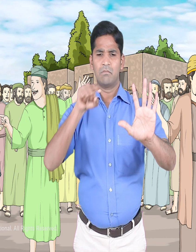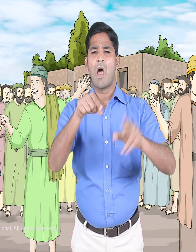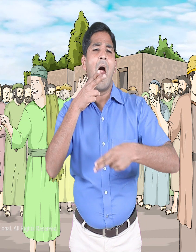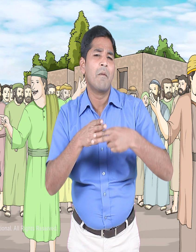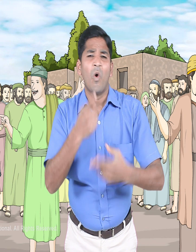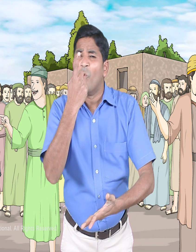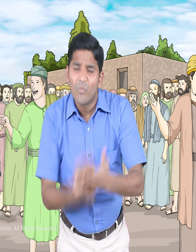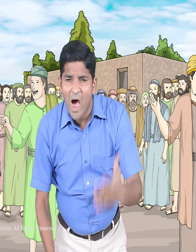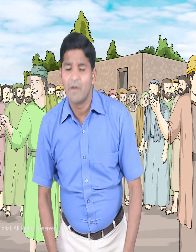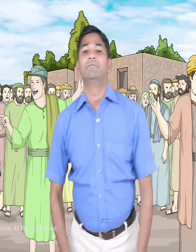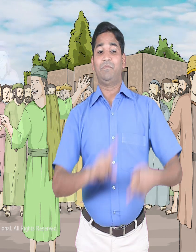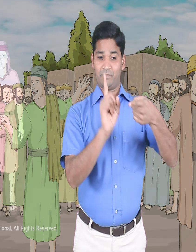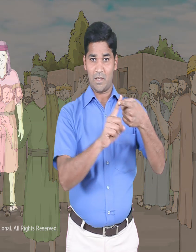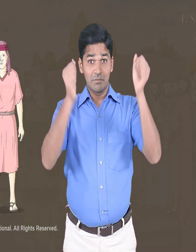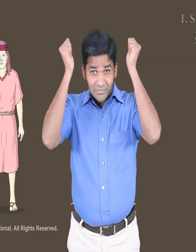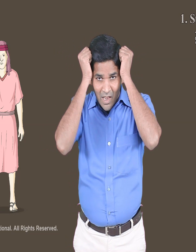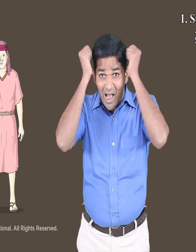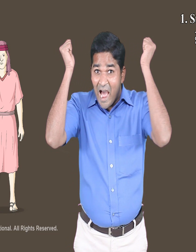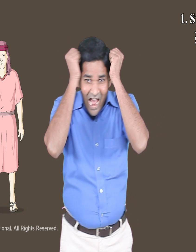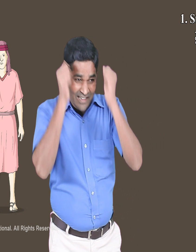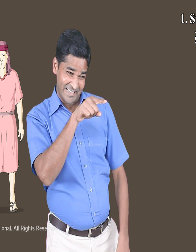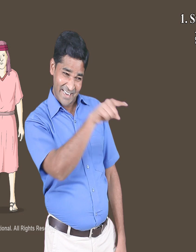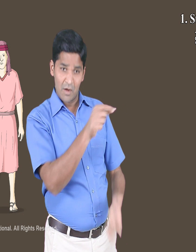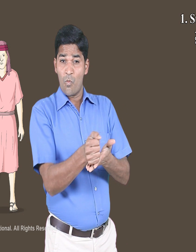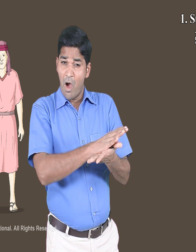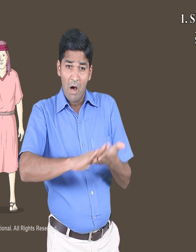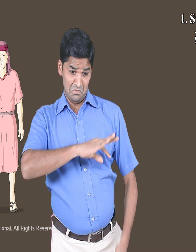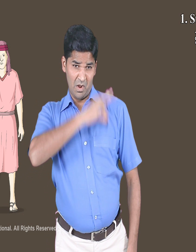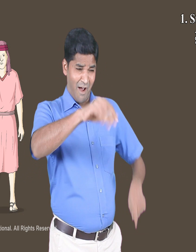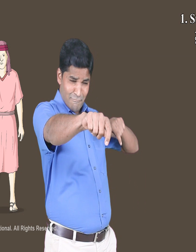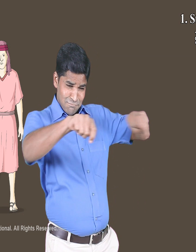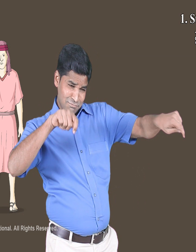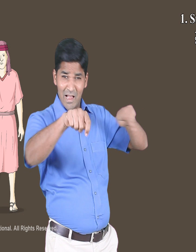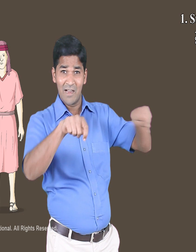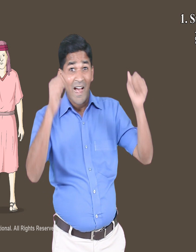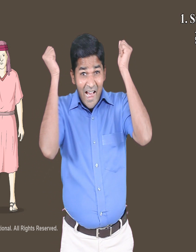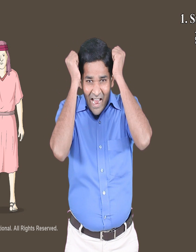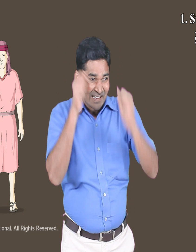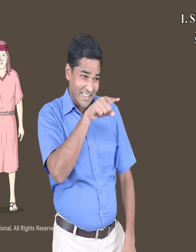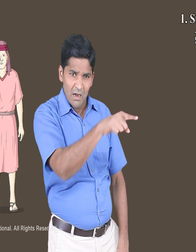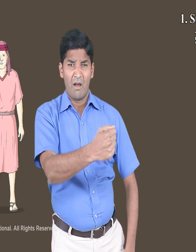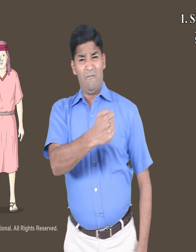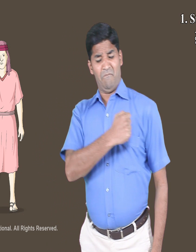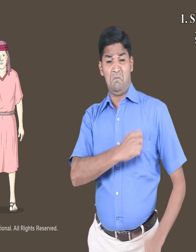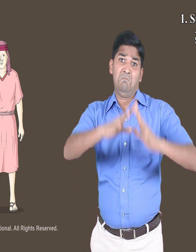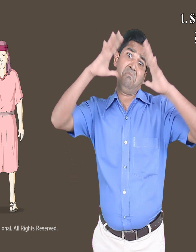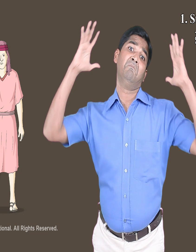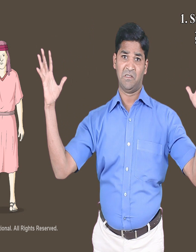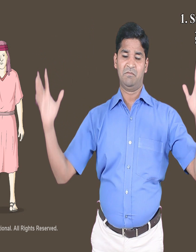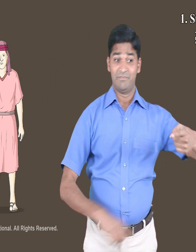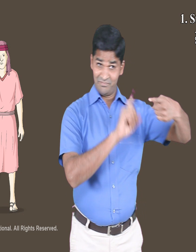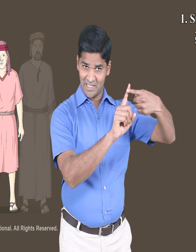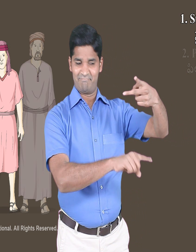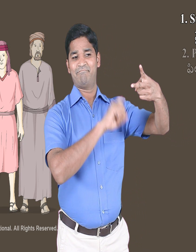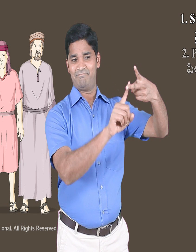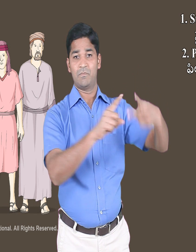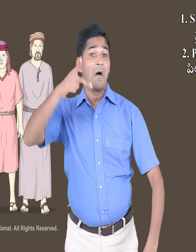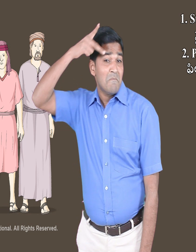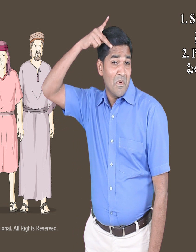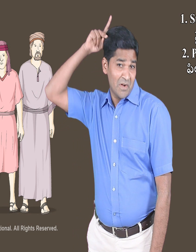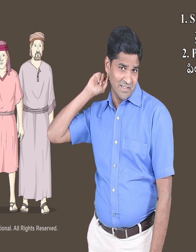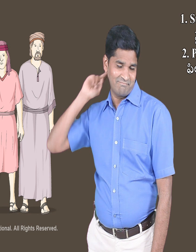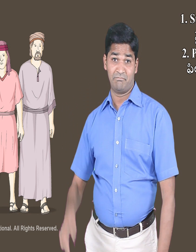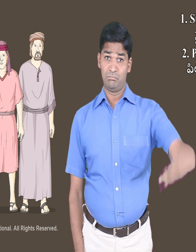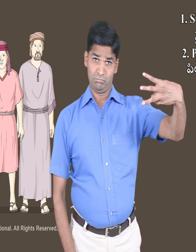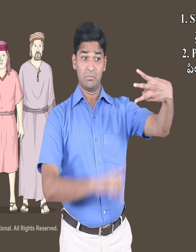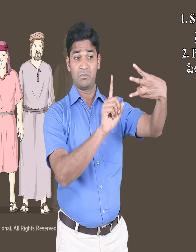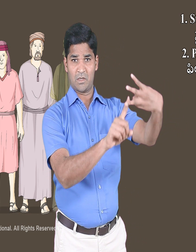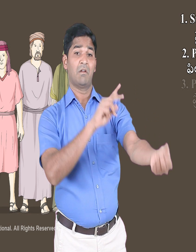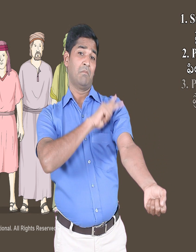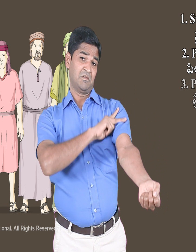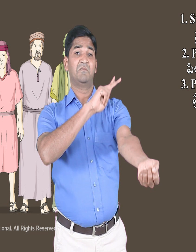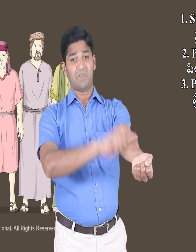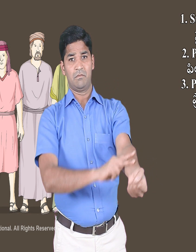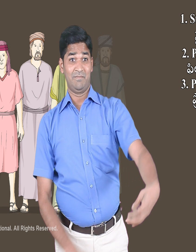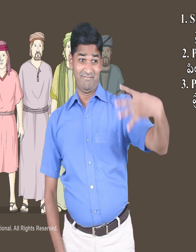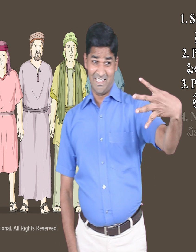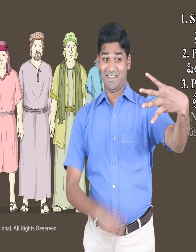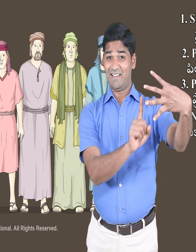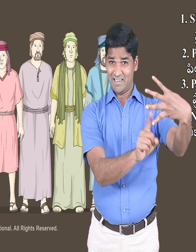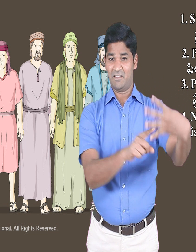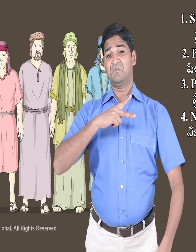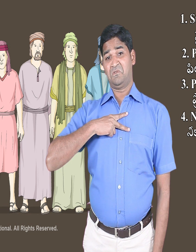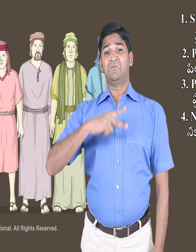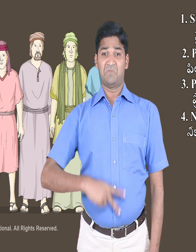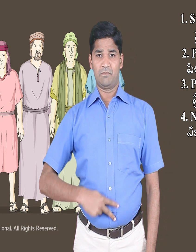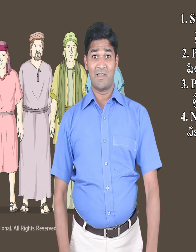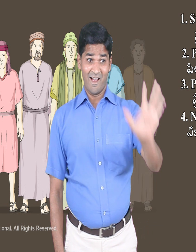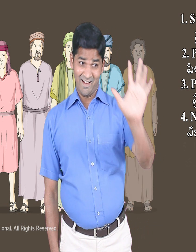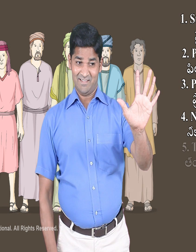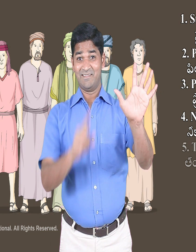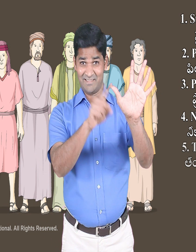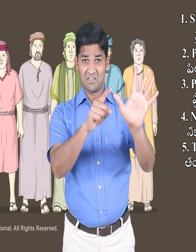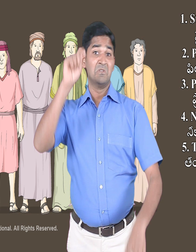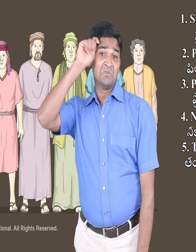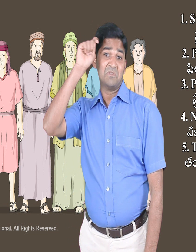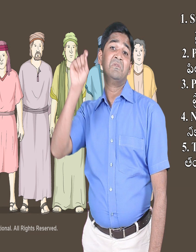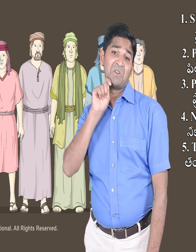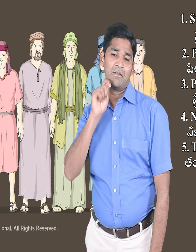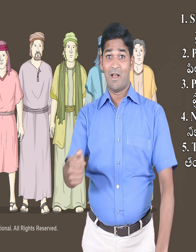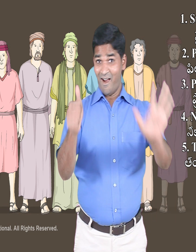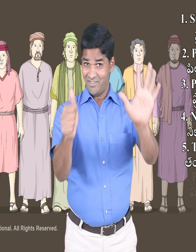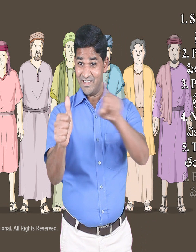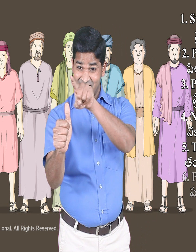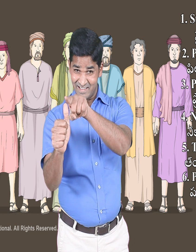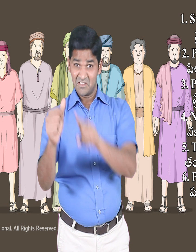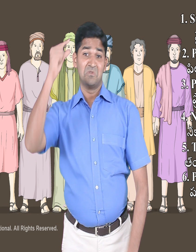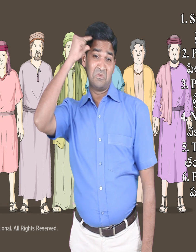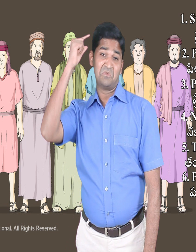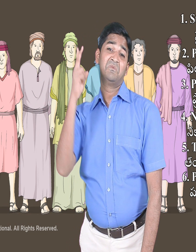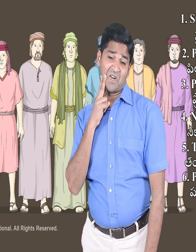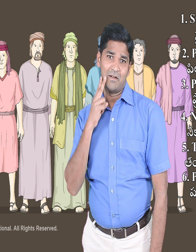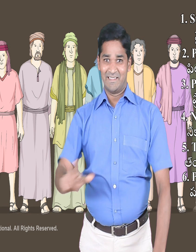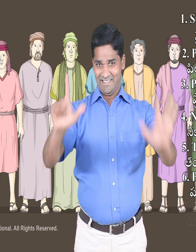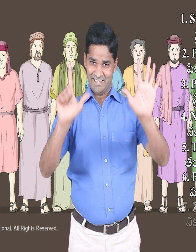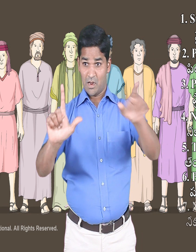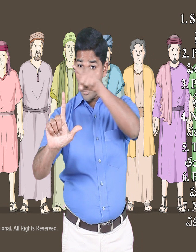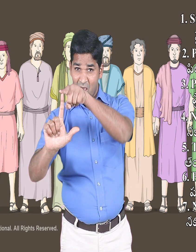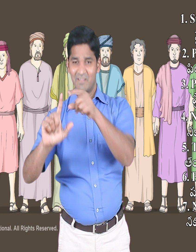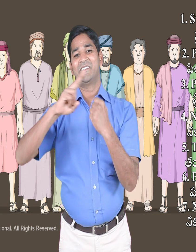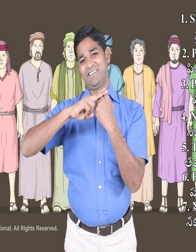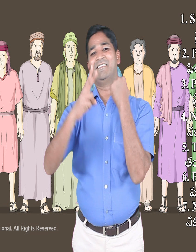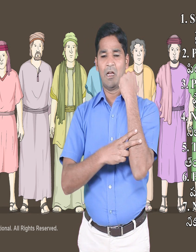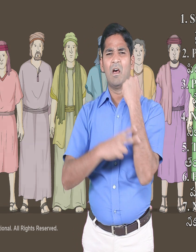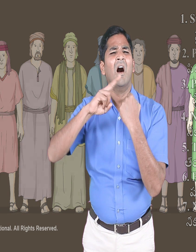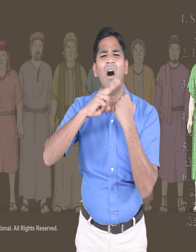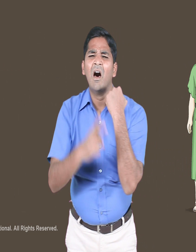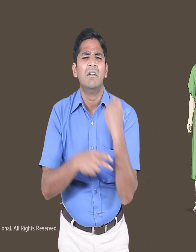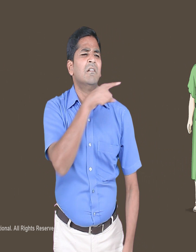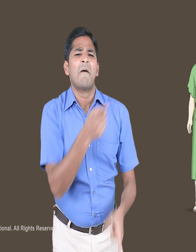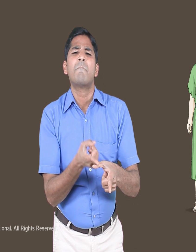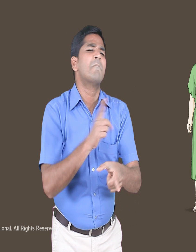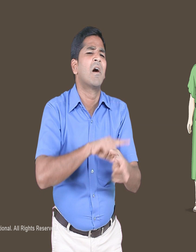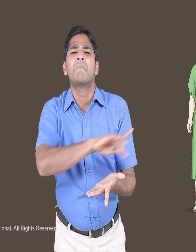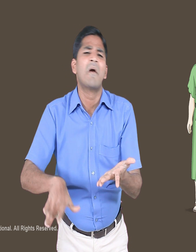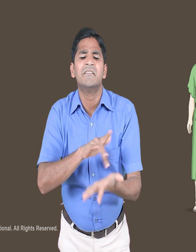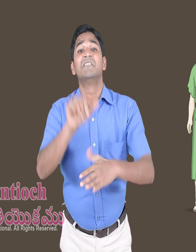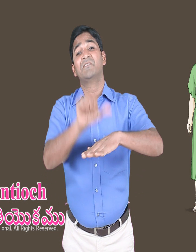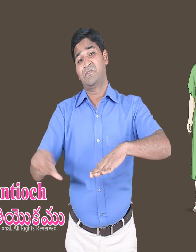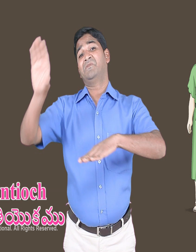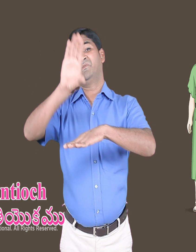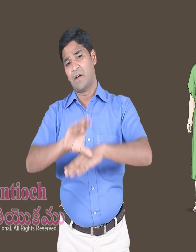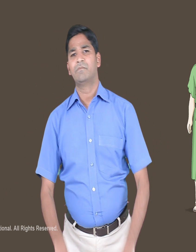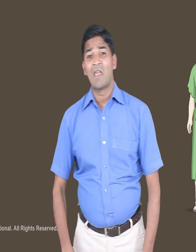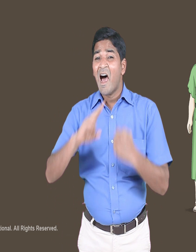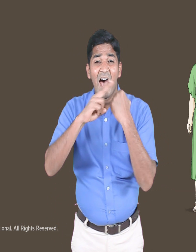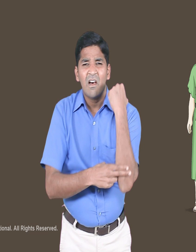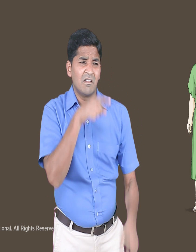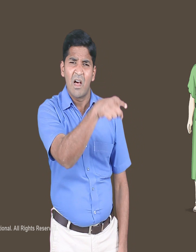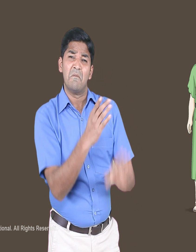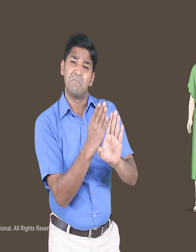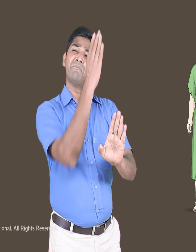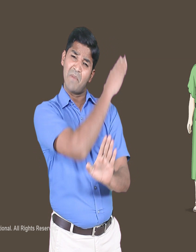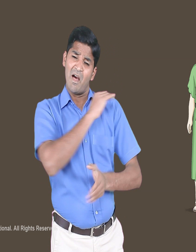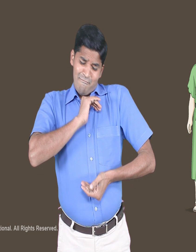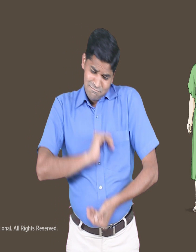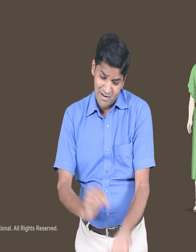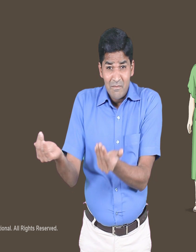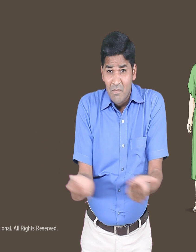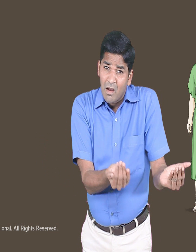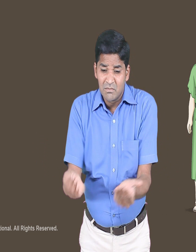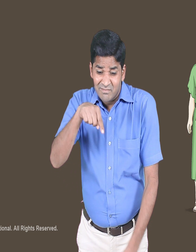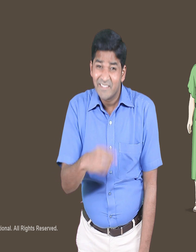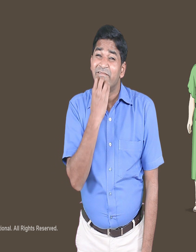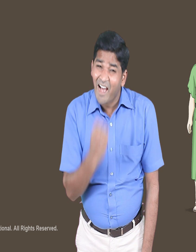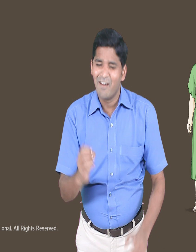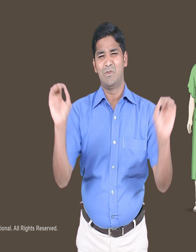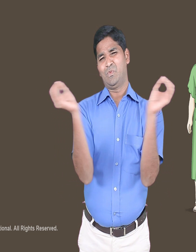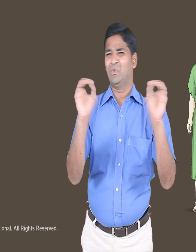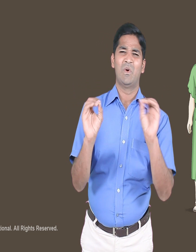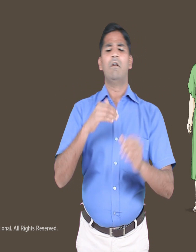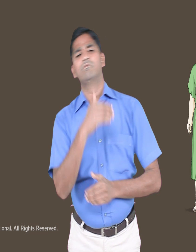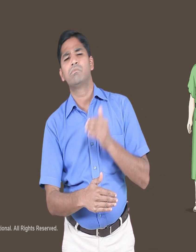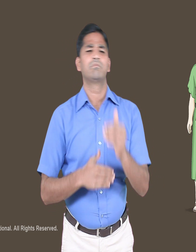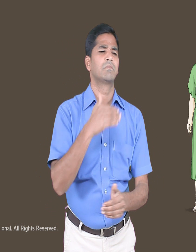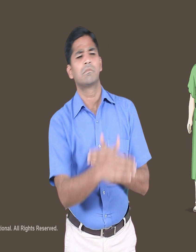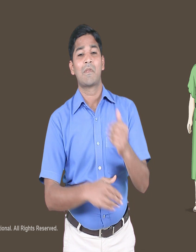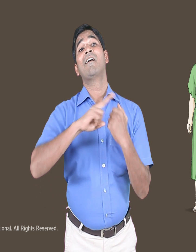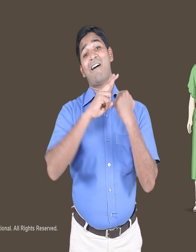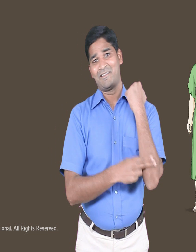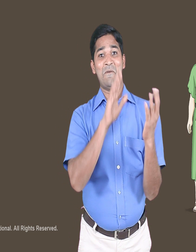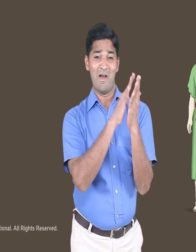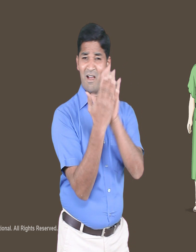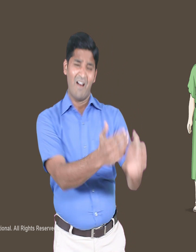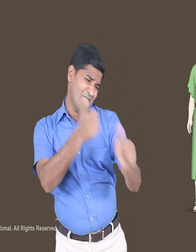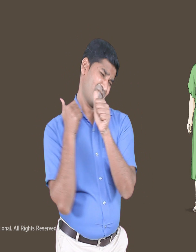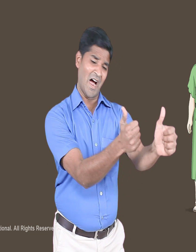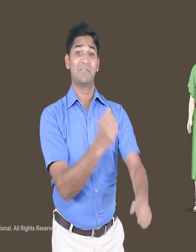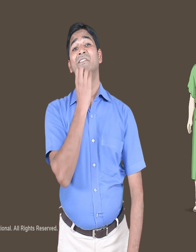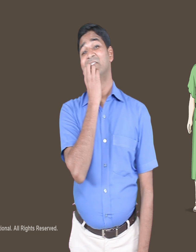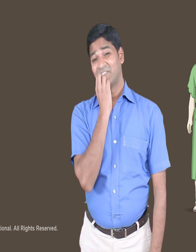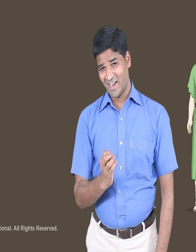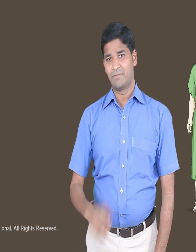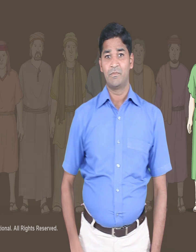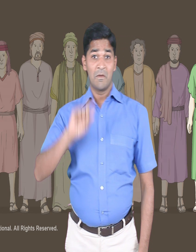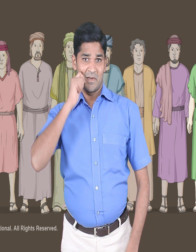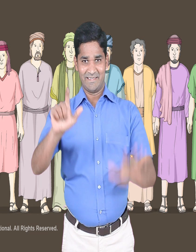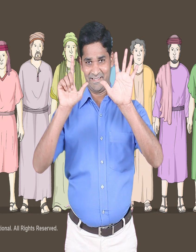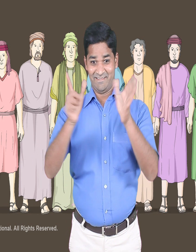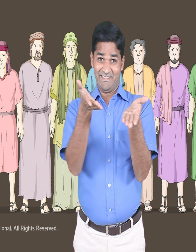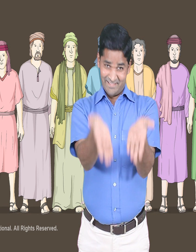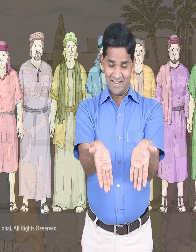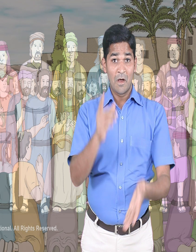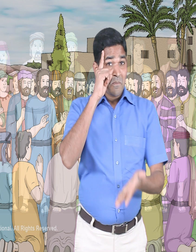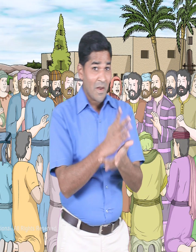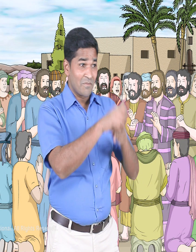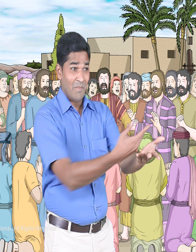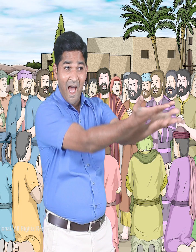They chose Stephen, a man full of faith and of the Holy Spirit, as well as Philip, Prochorus, Nicanor, Timon, Parmenas, and Nicolas from Antioch, a convert to Judaism.